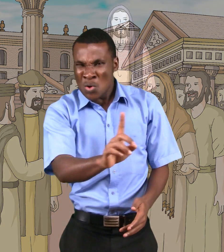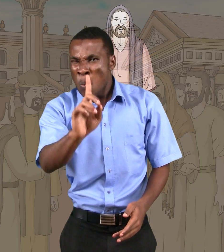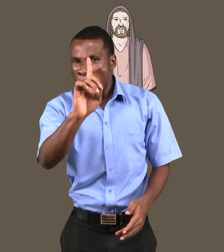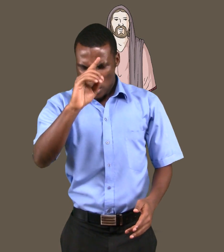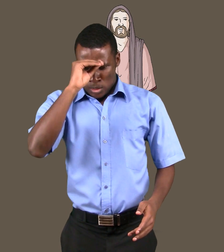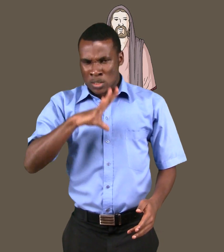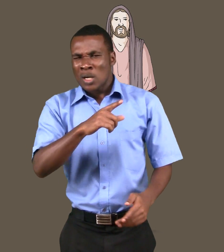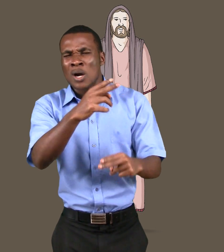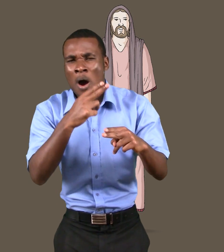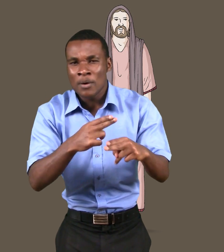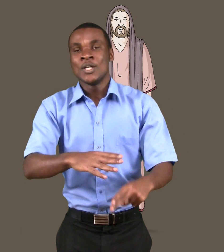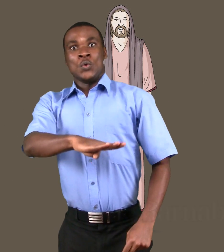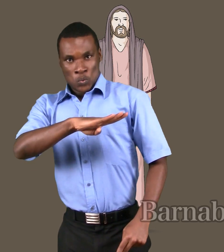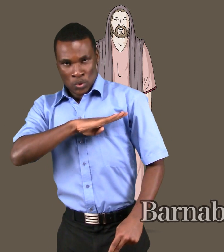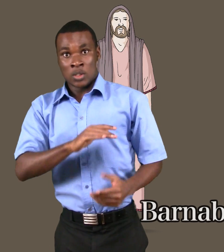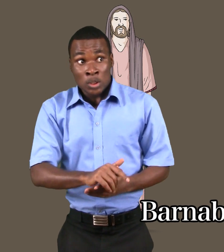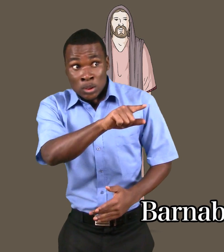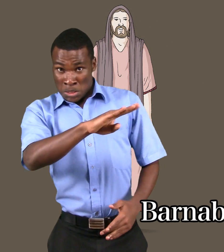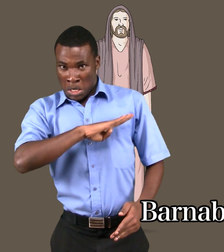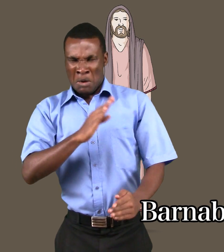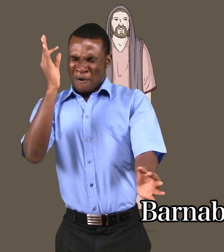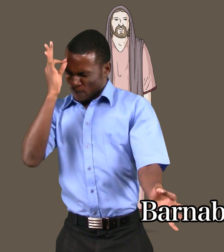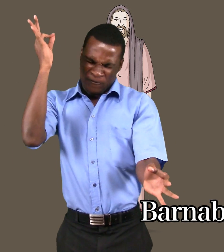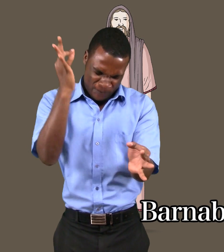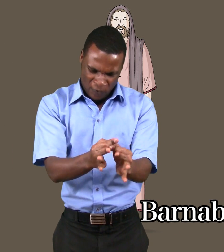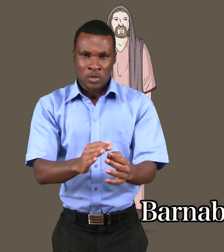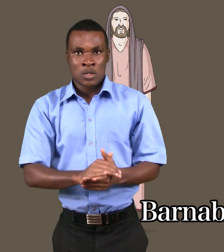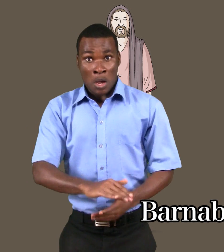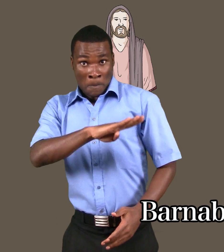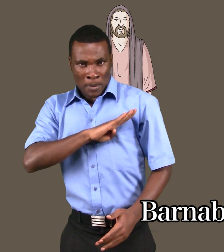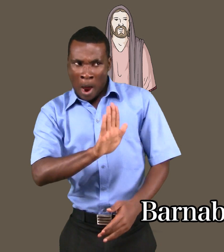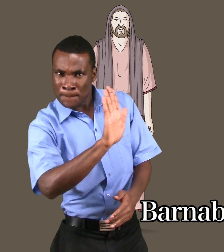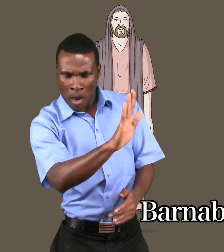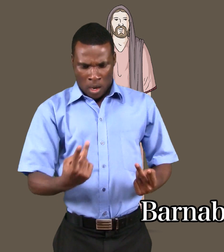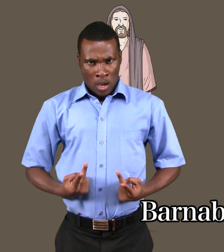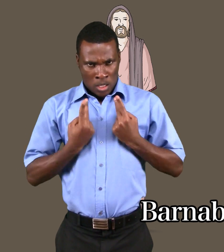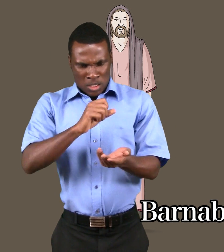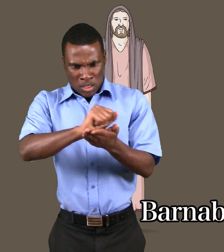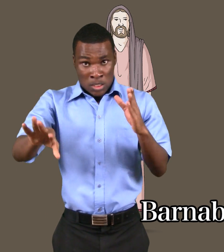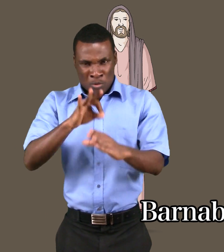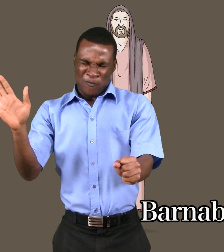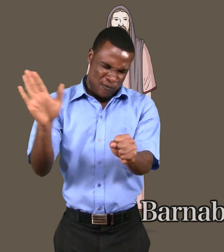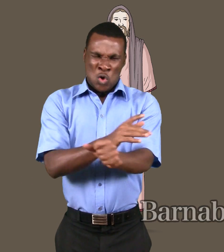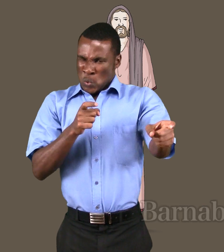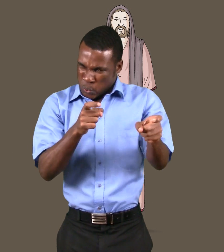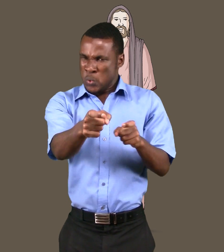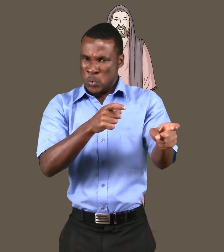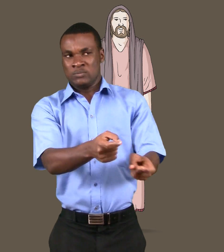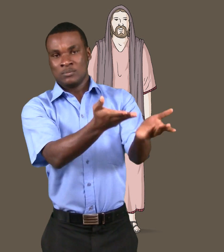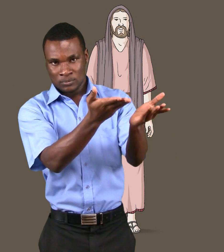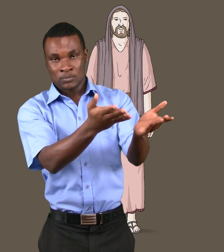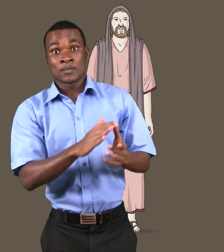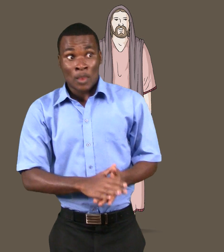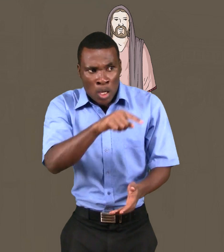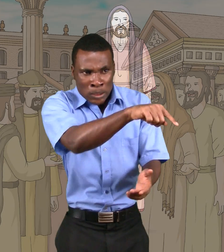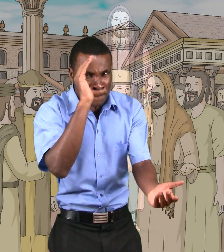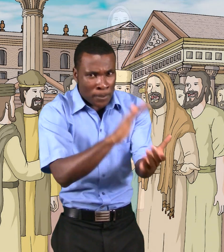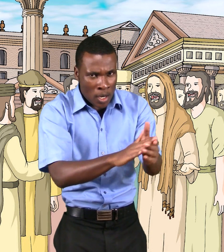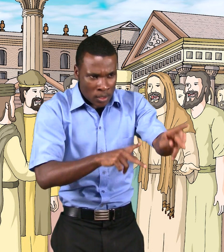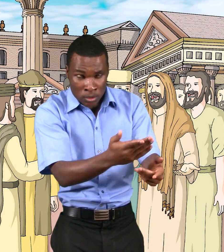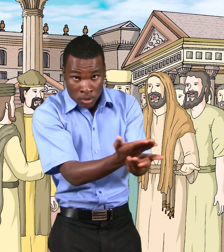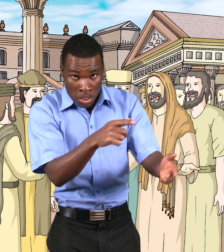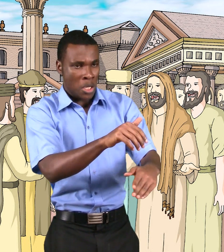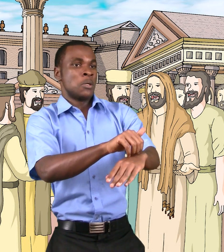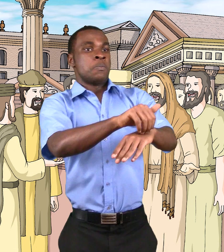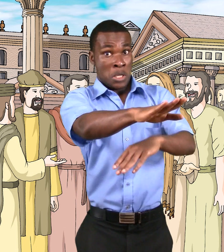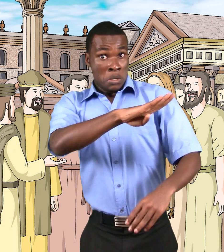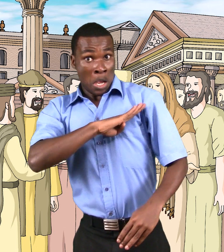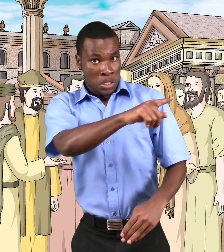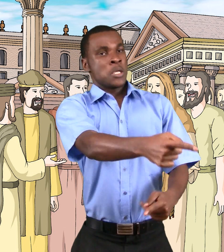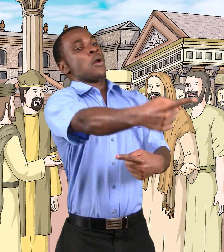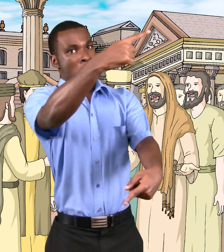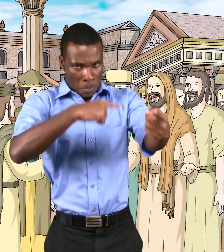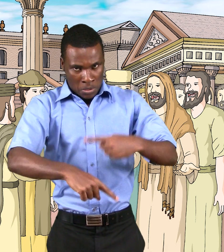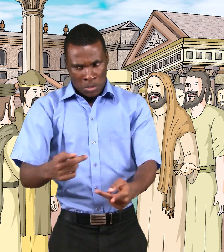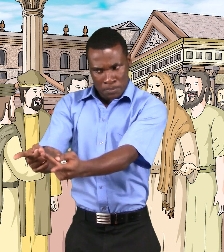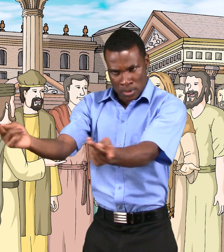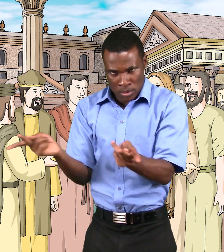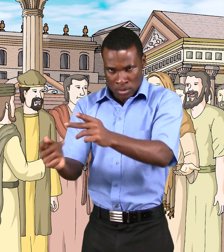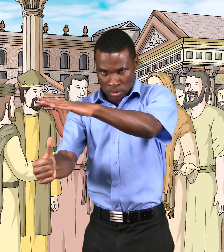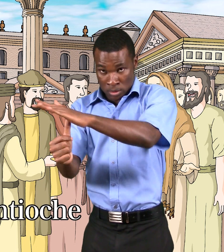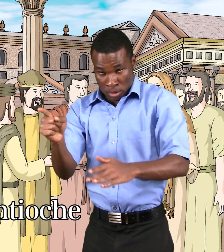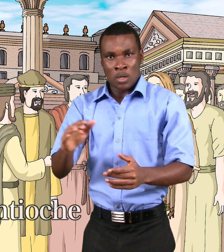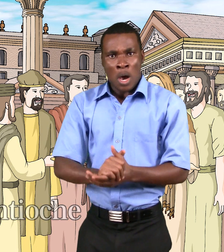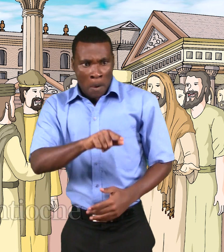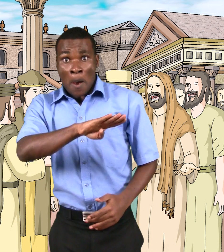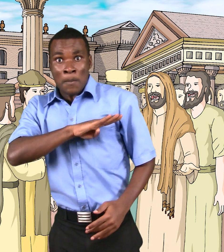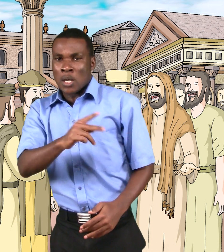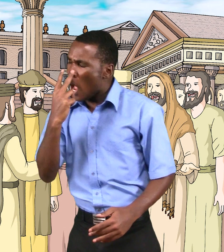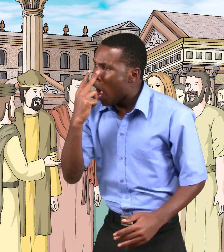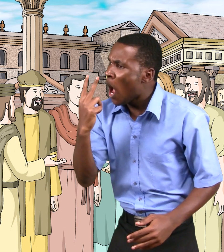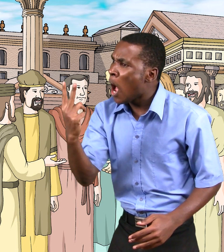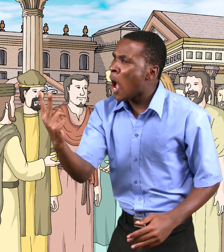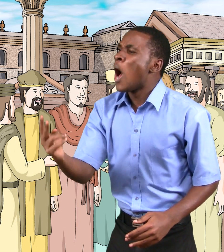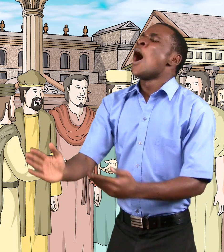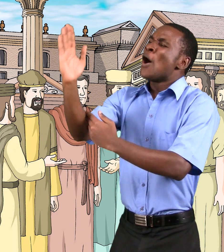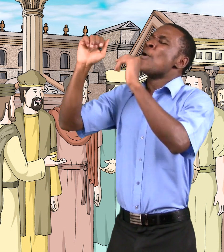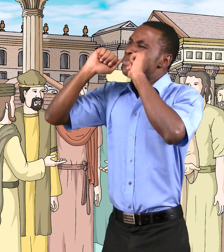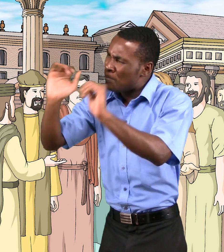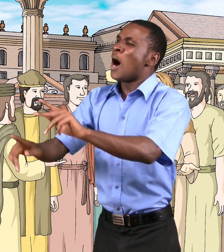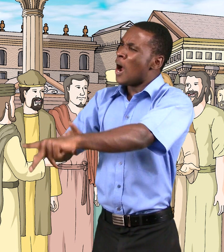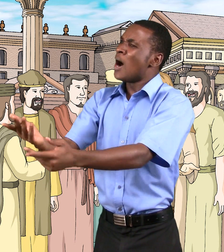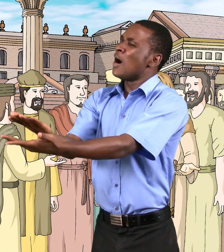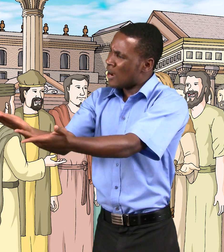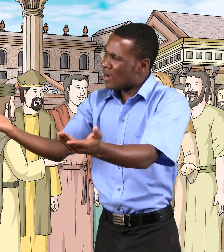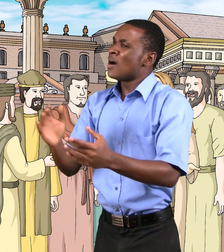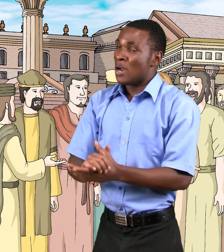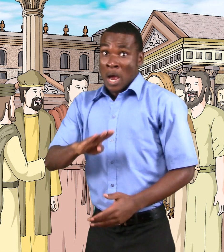When news of this reached the ears of the church in Jerusalem, they sent Barnabas to Antioch.